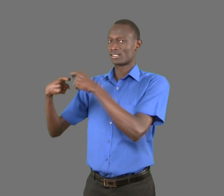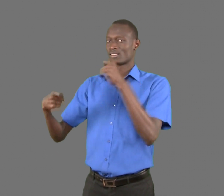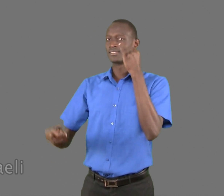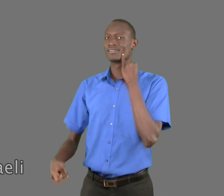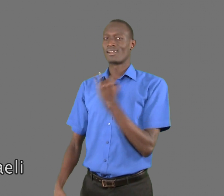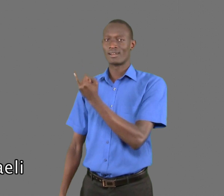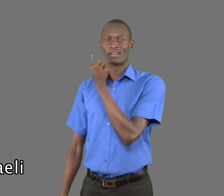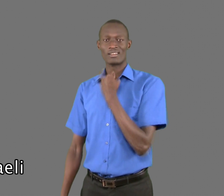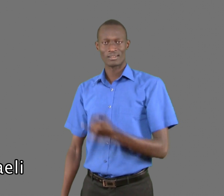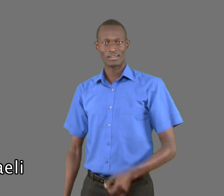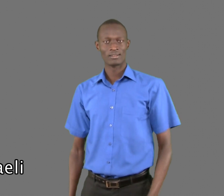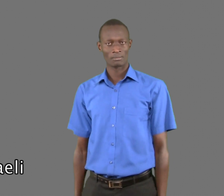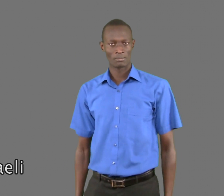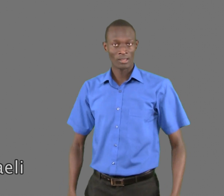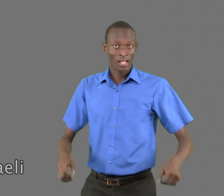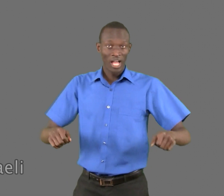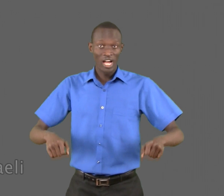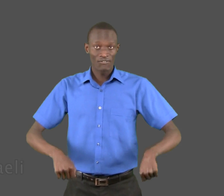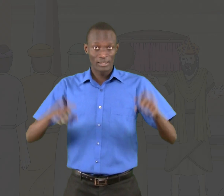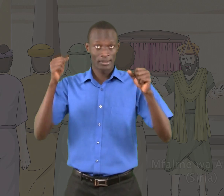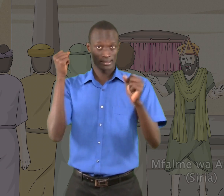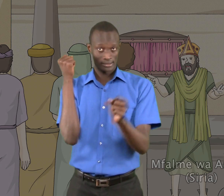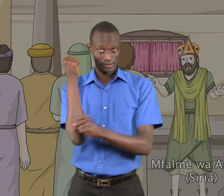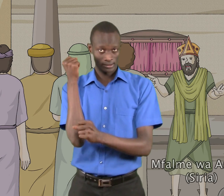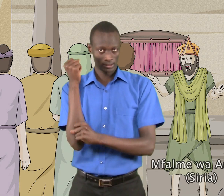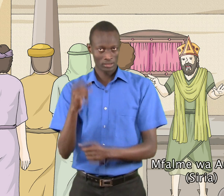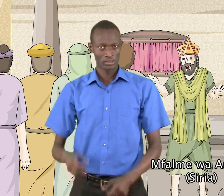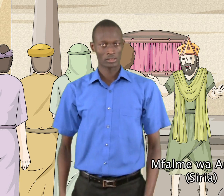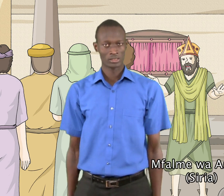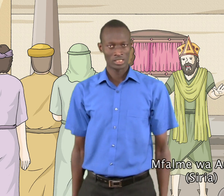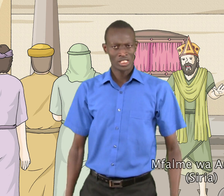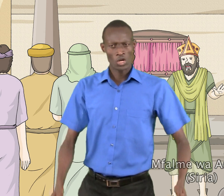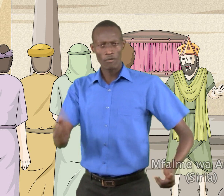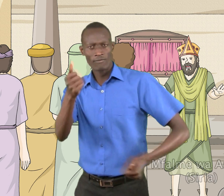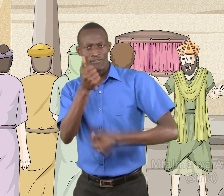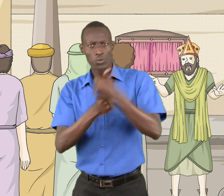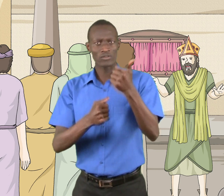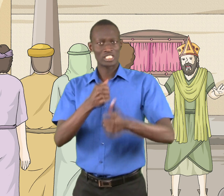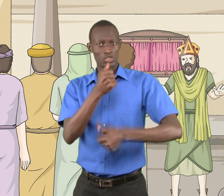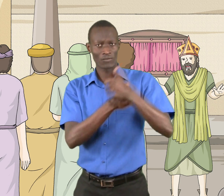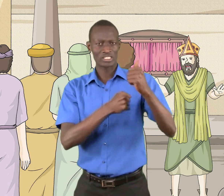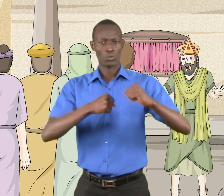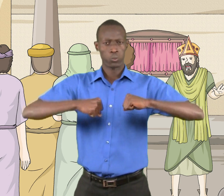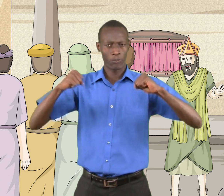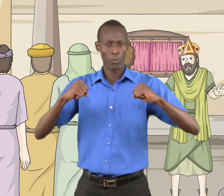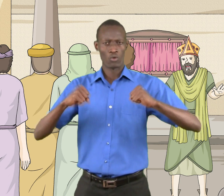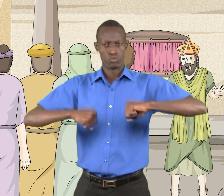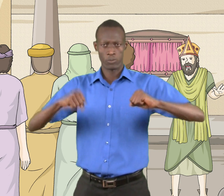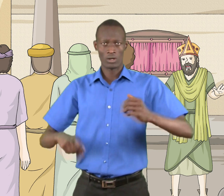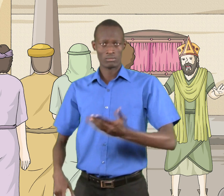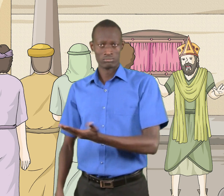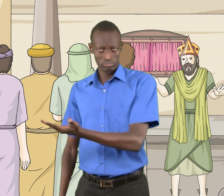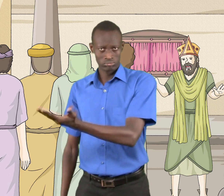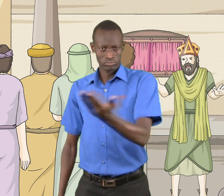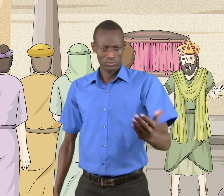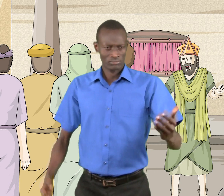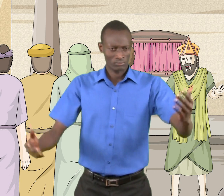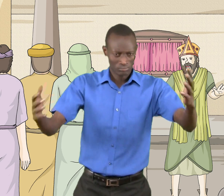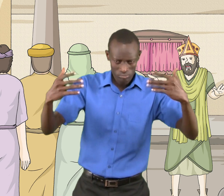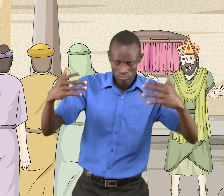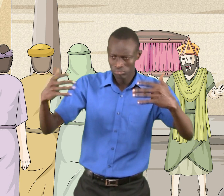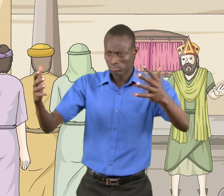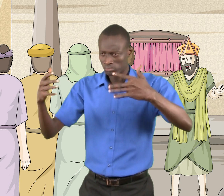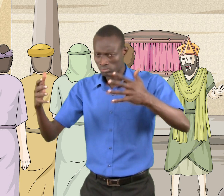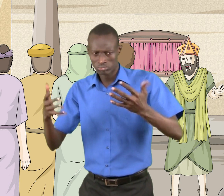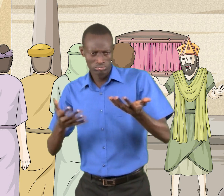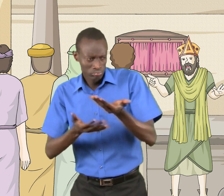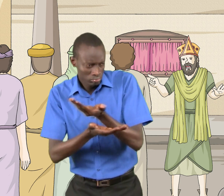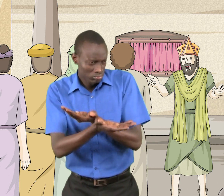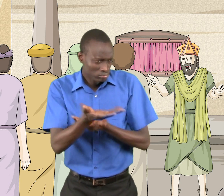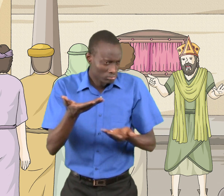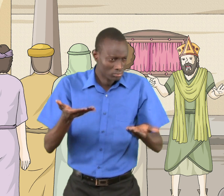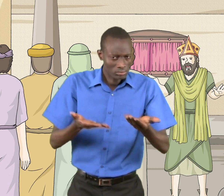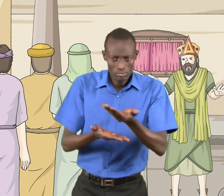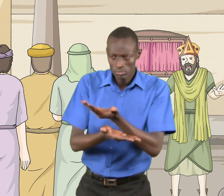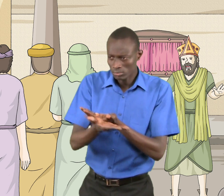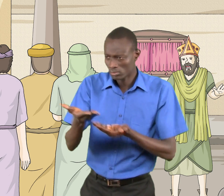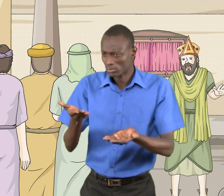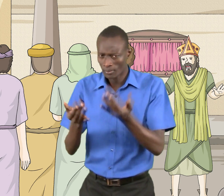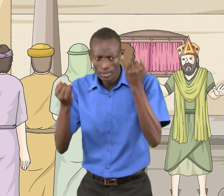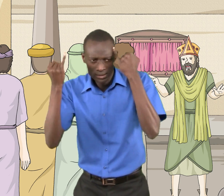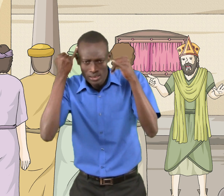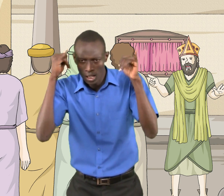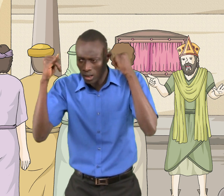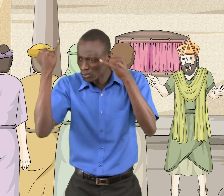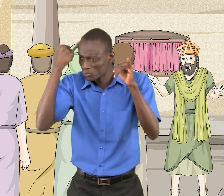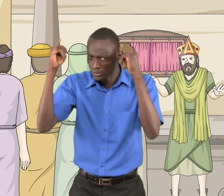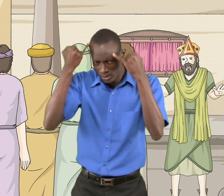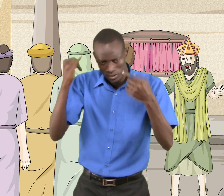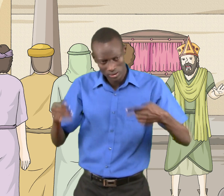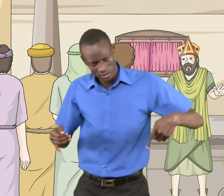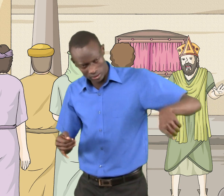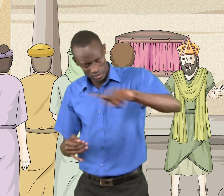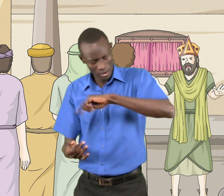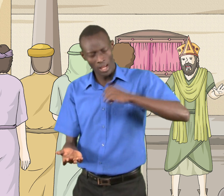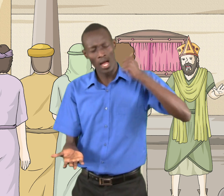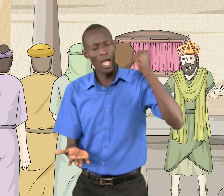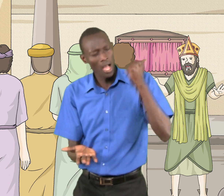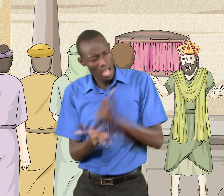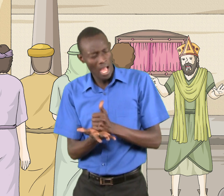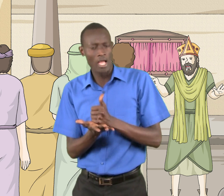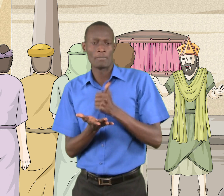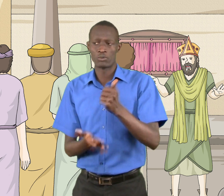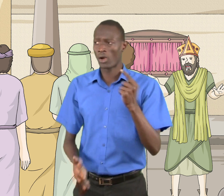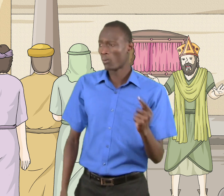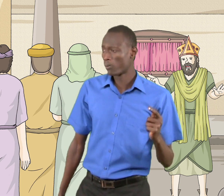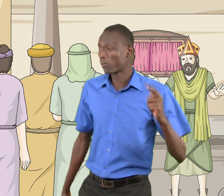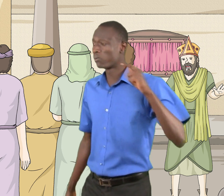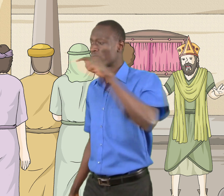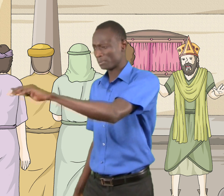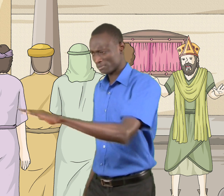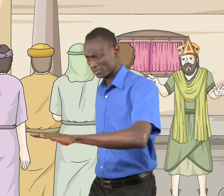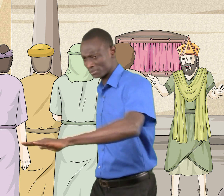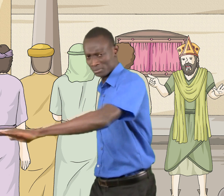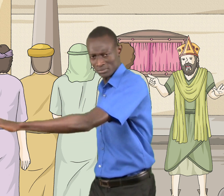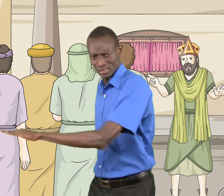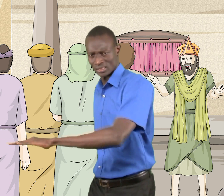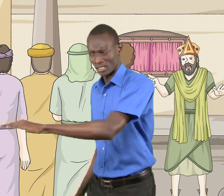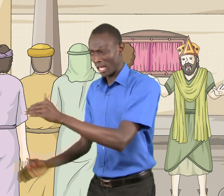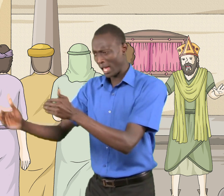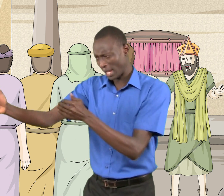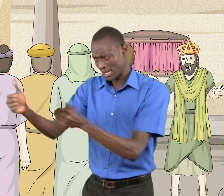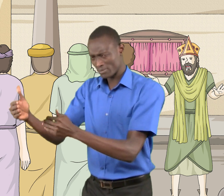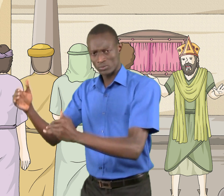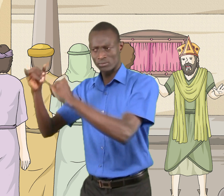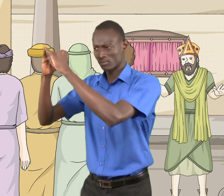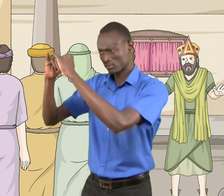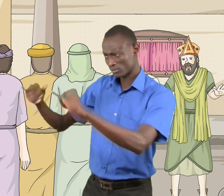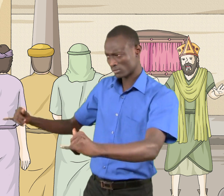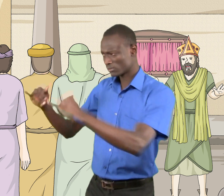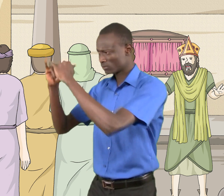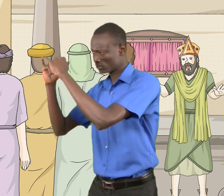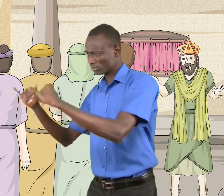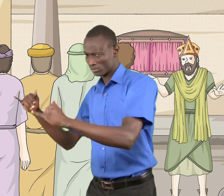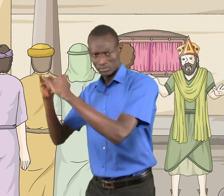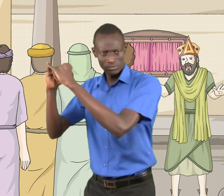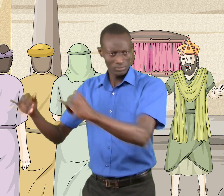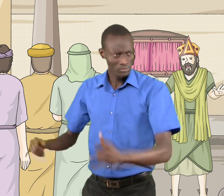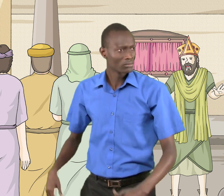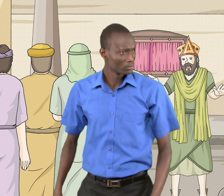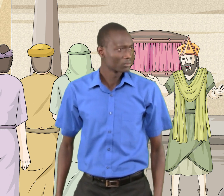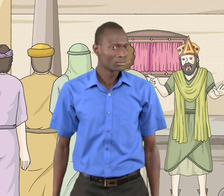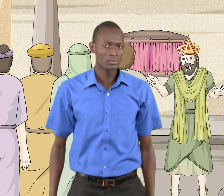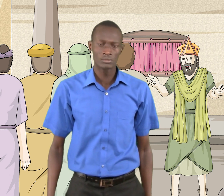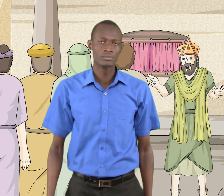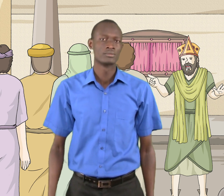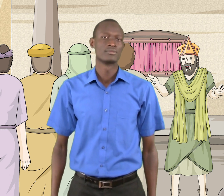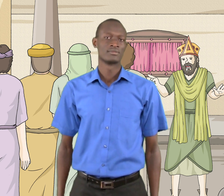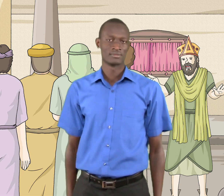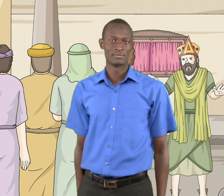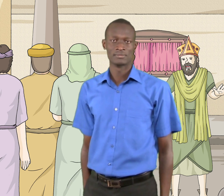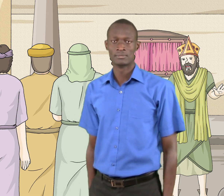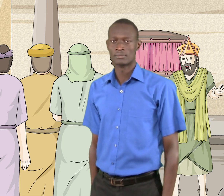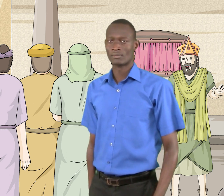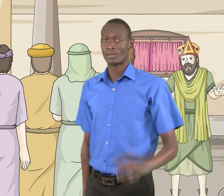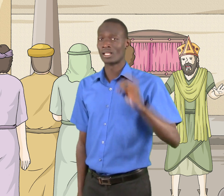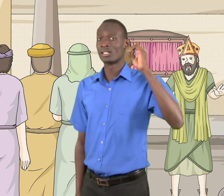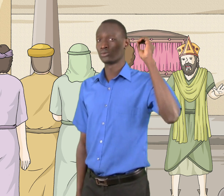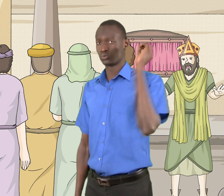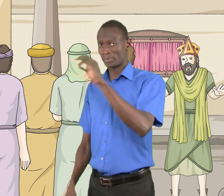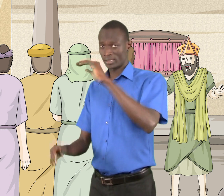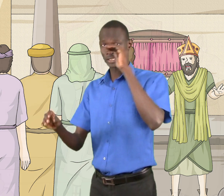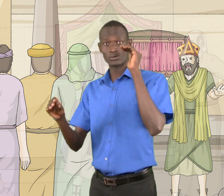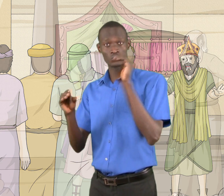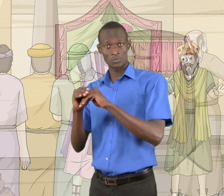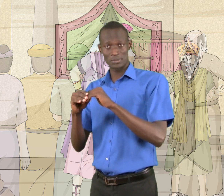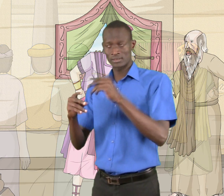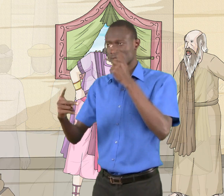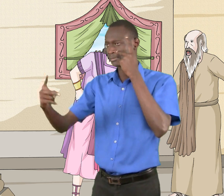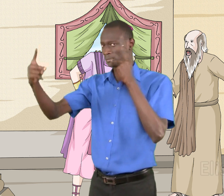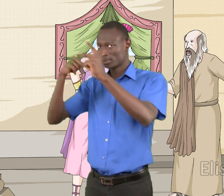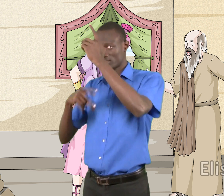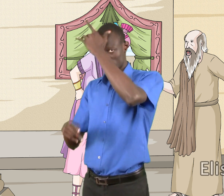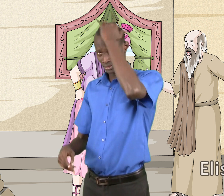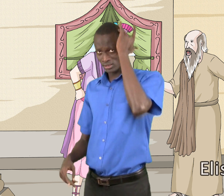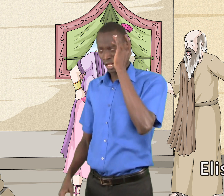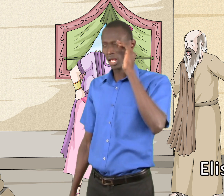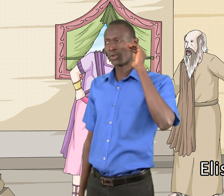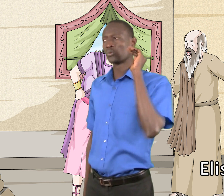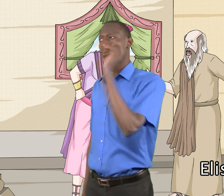After consulting with his servants, he said, “My camp will be in such and such a place.”